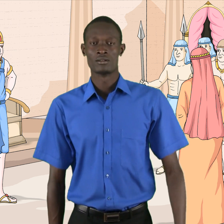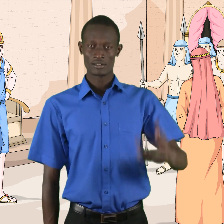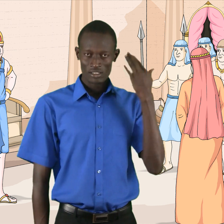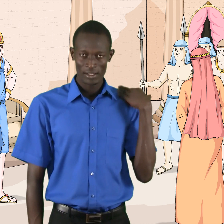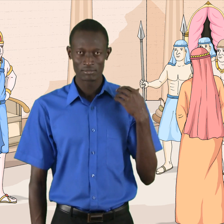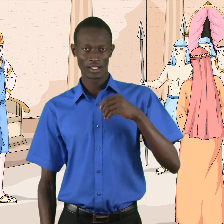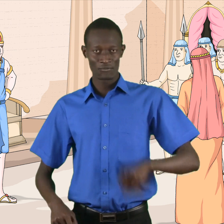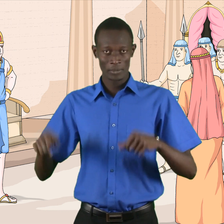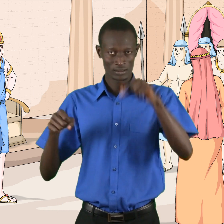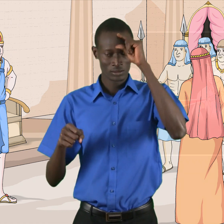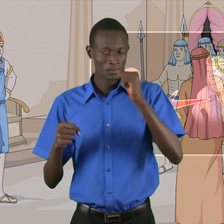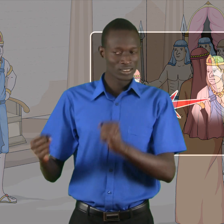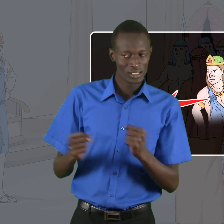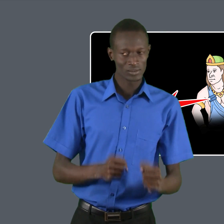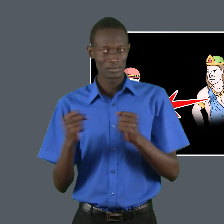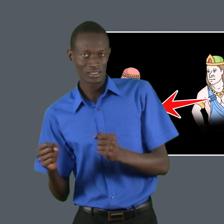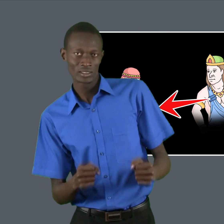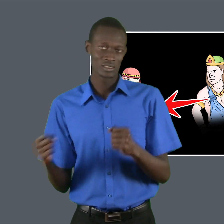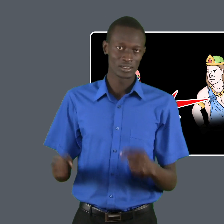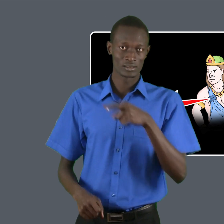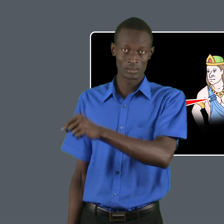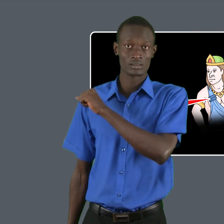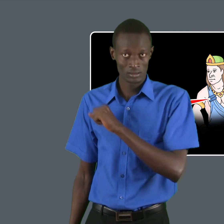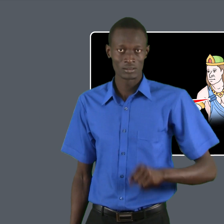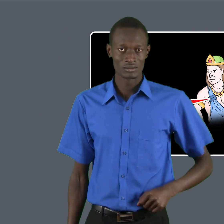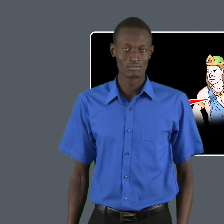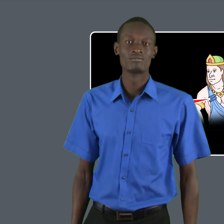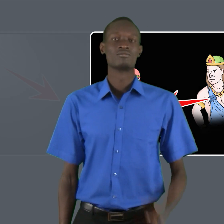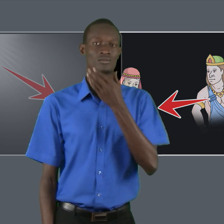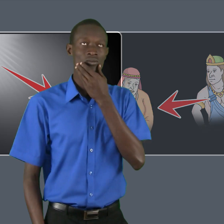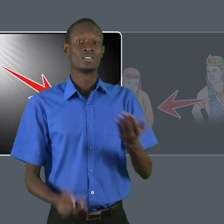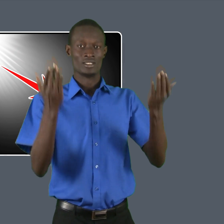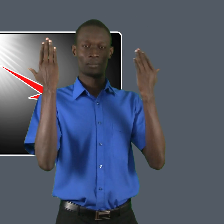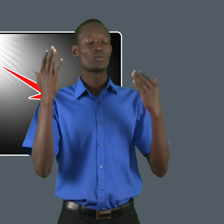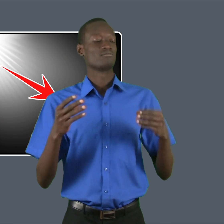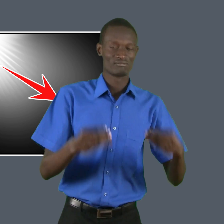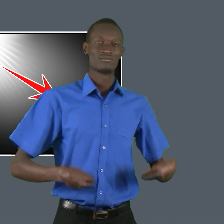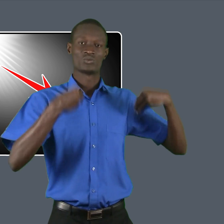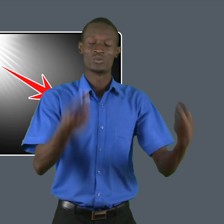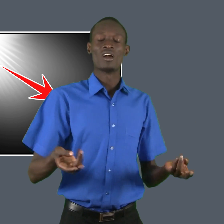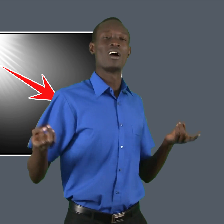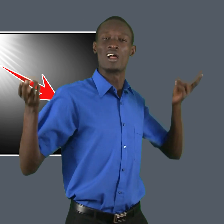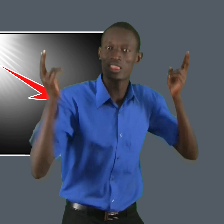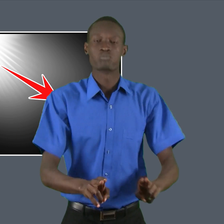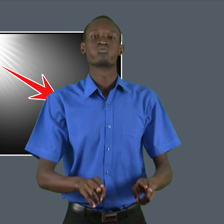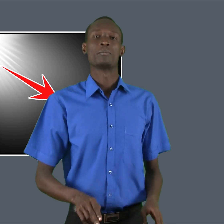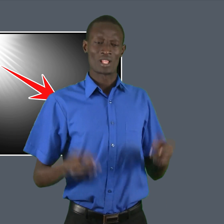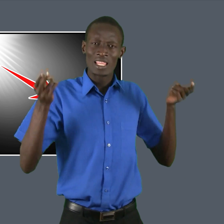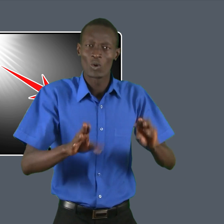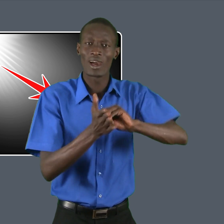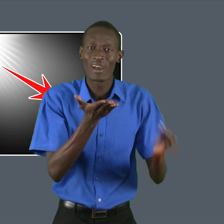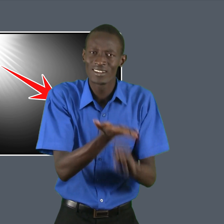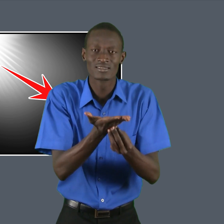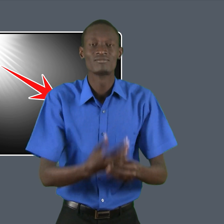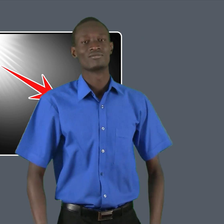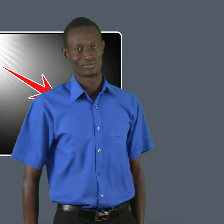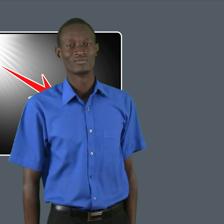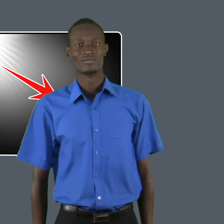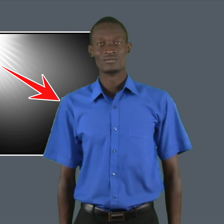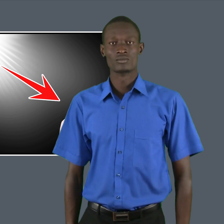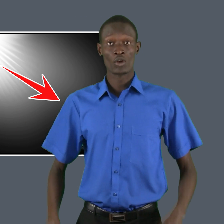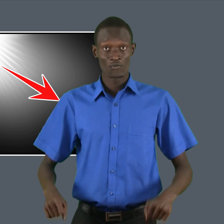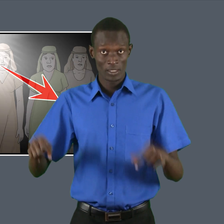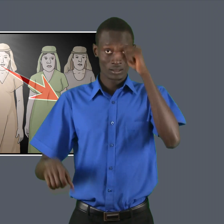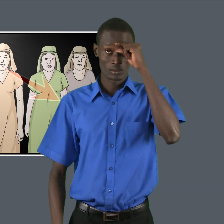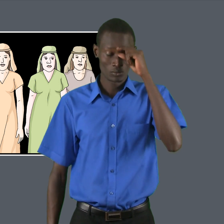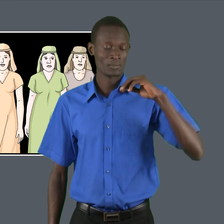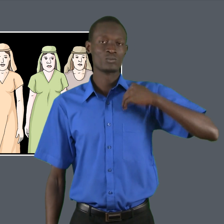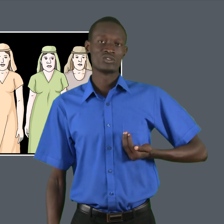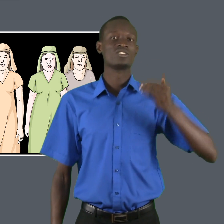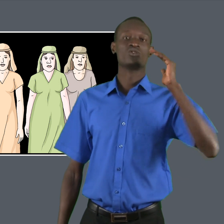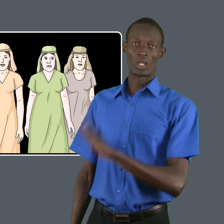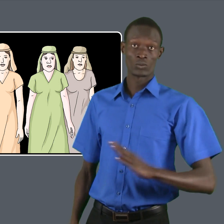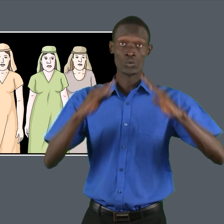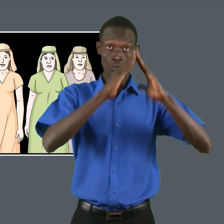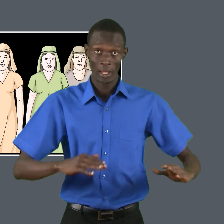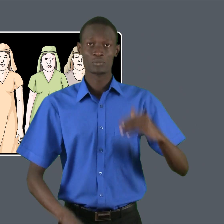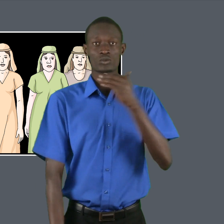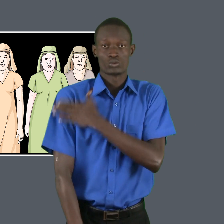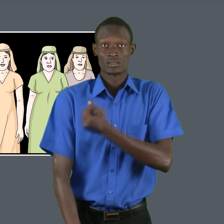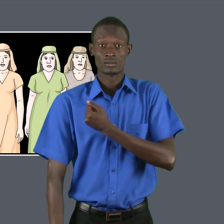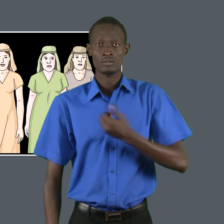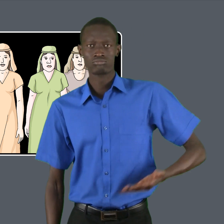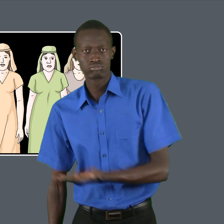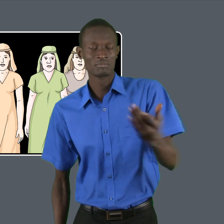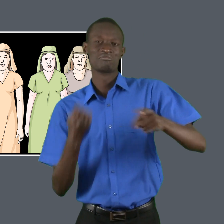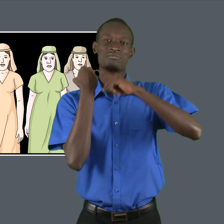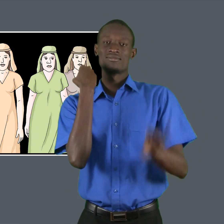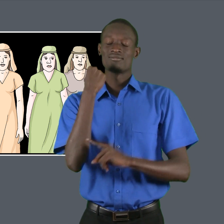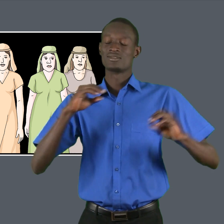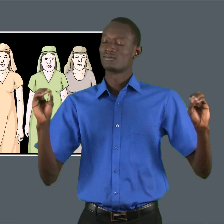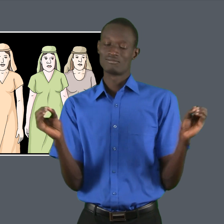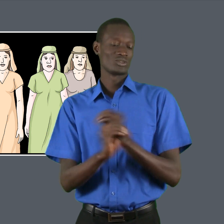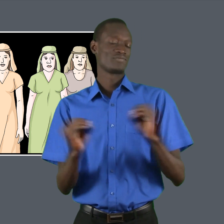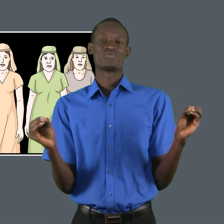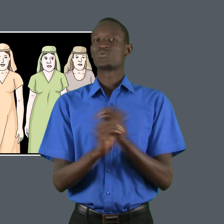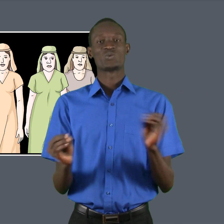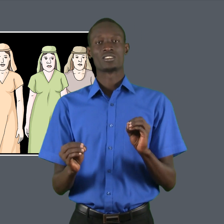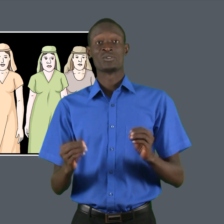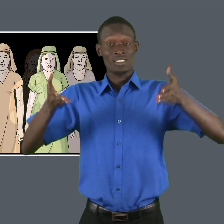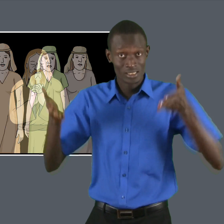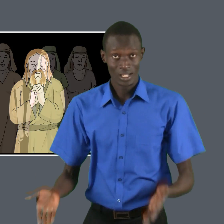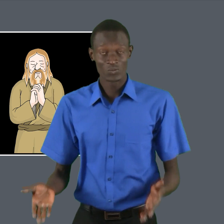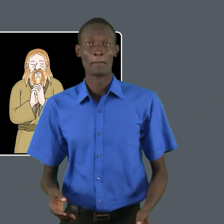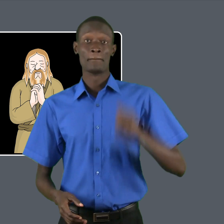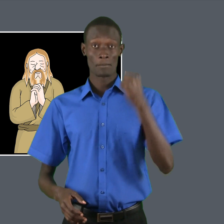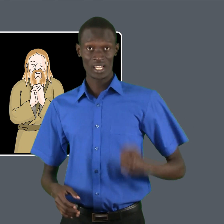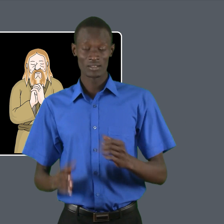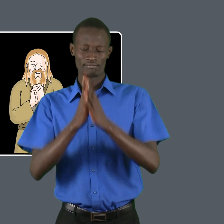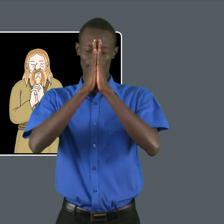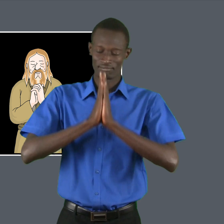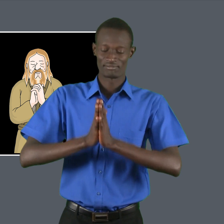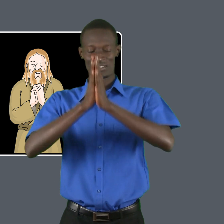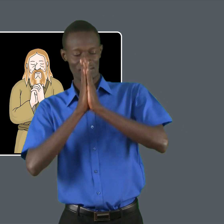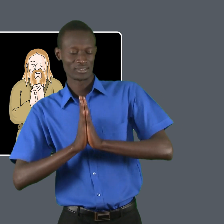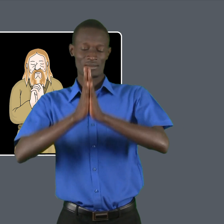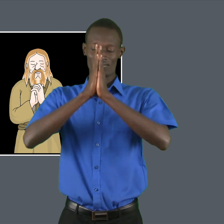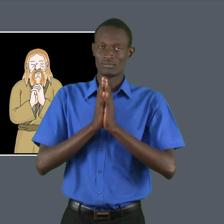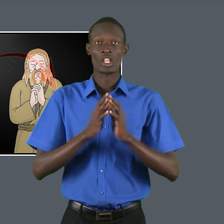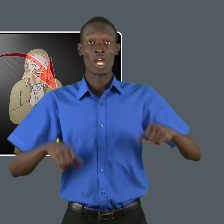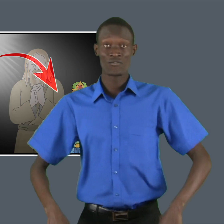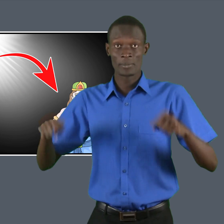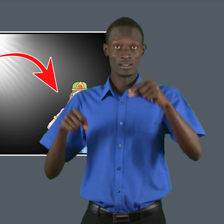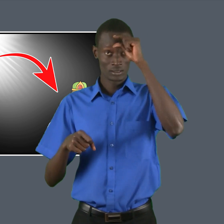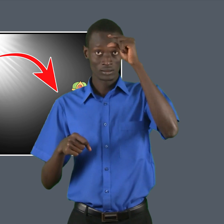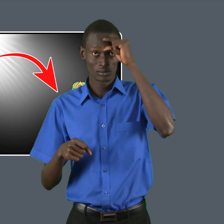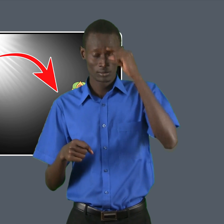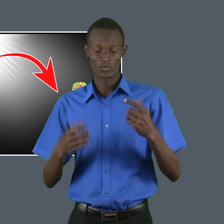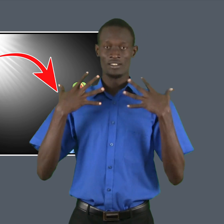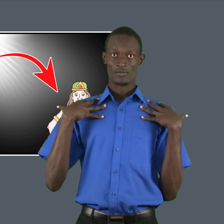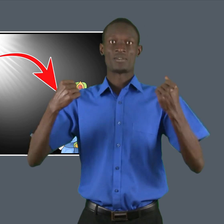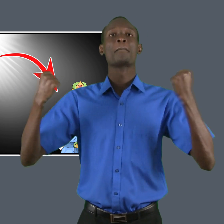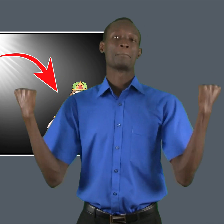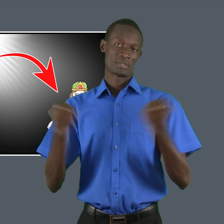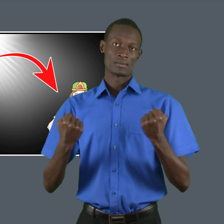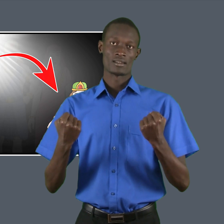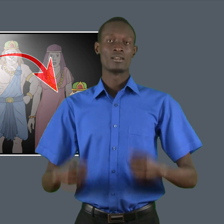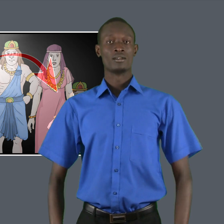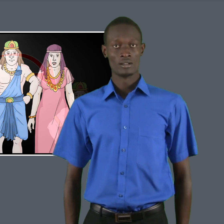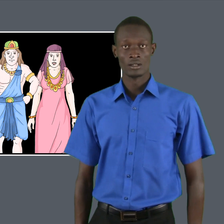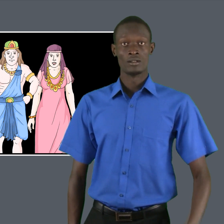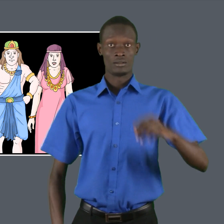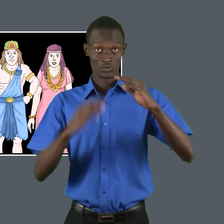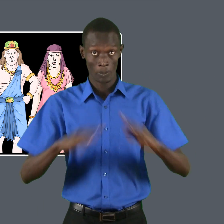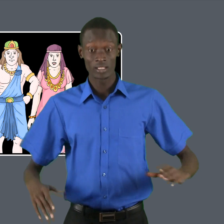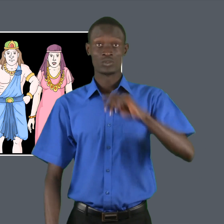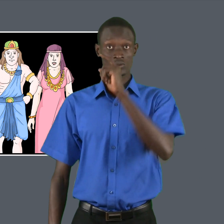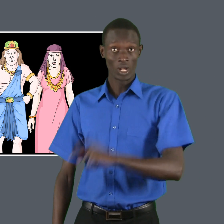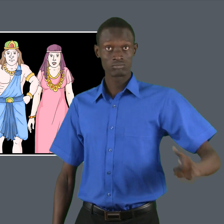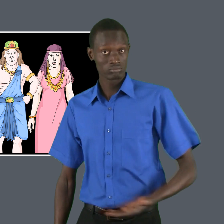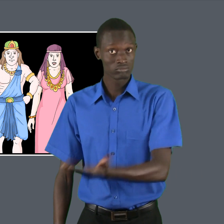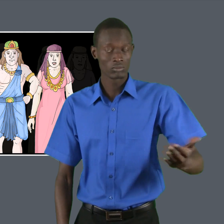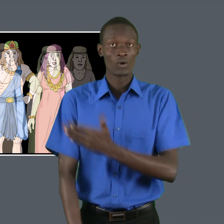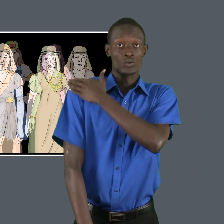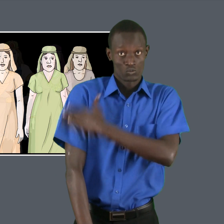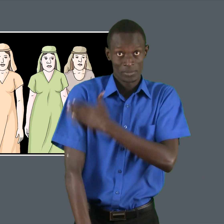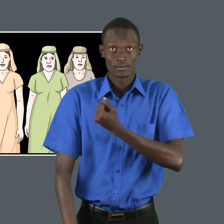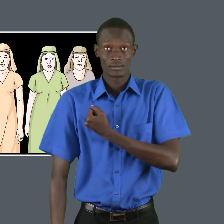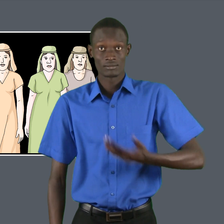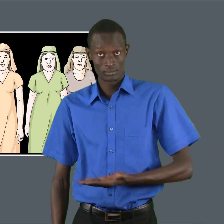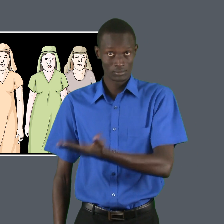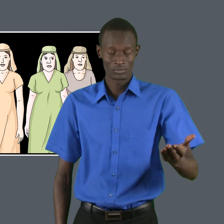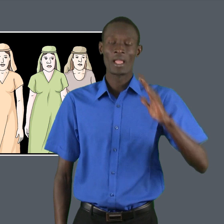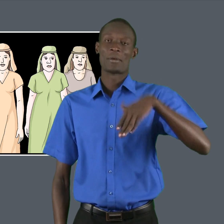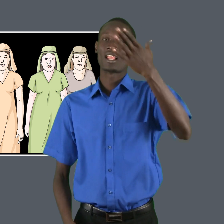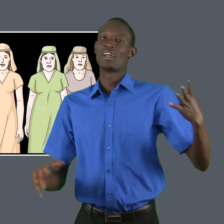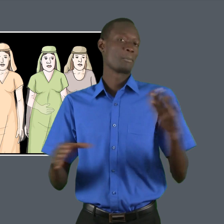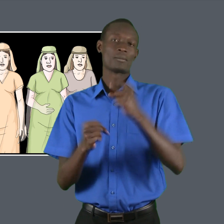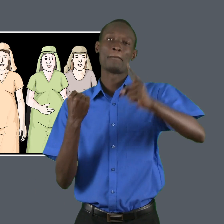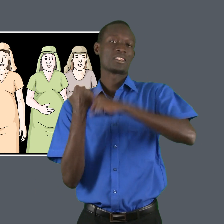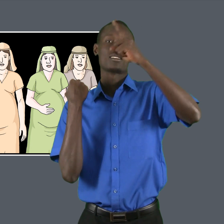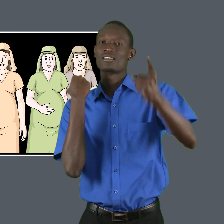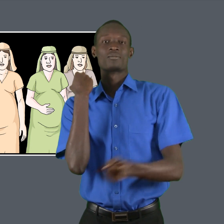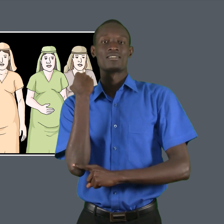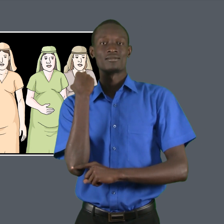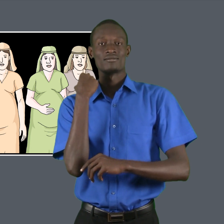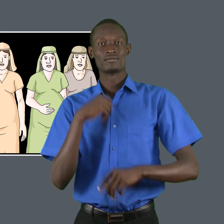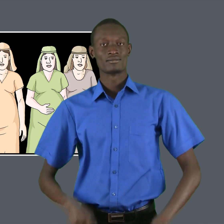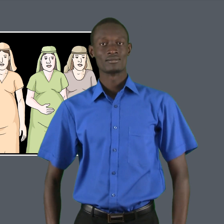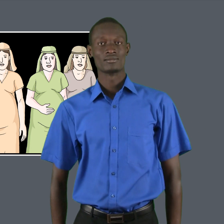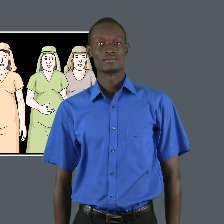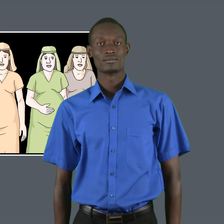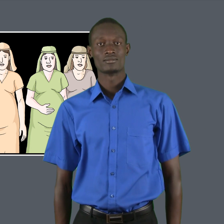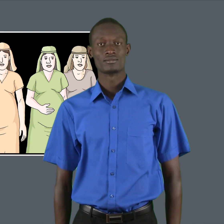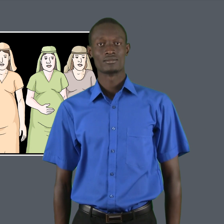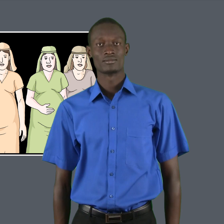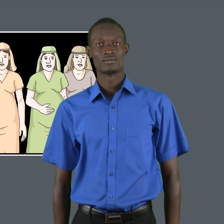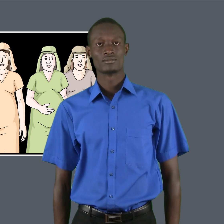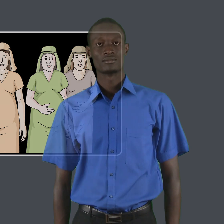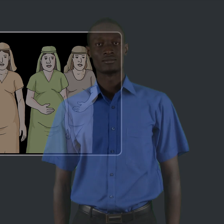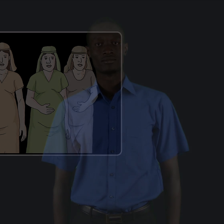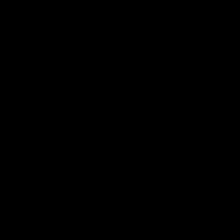Then Abraham prayed to God, and God healed Abimelech and his wife and his maidservants, so that they could again bear children— for on account of Abraham’s wife Sarah, the LORD had completely closed all the wombs in Abimelech’s household.